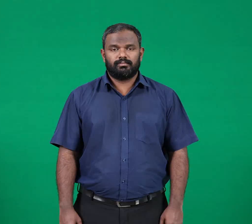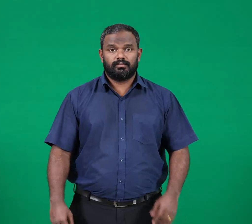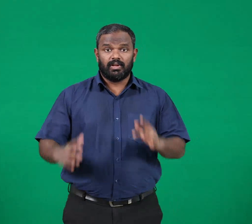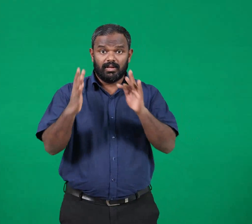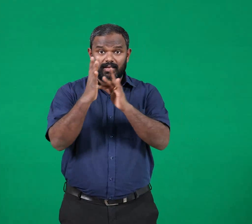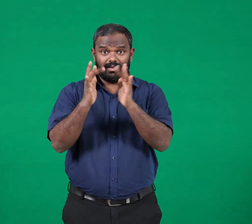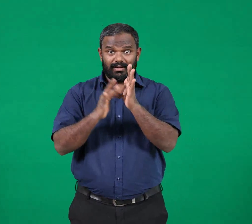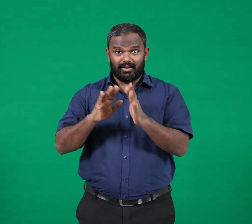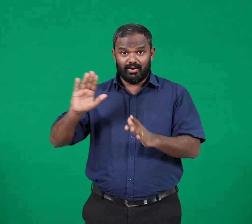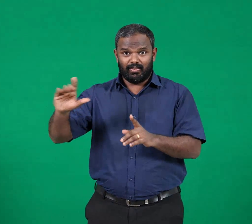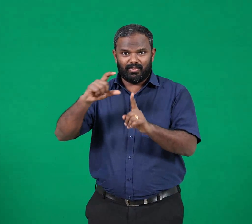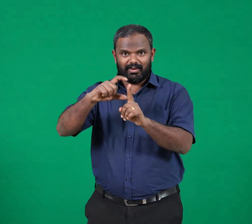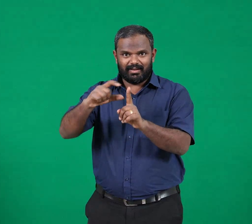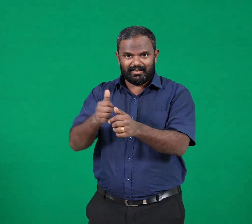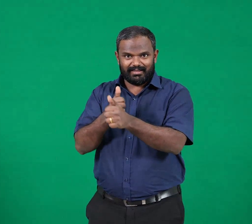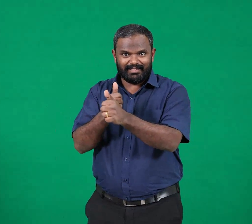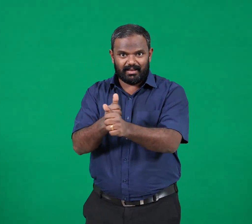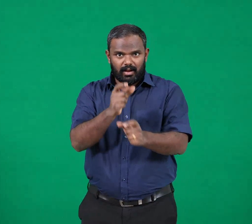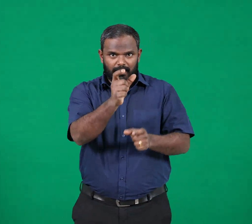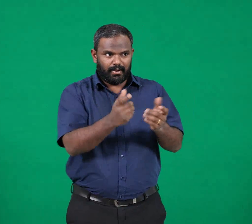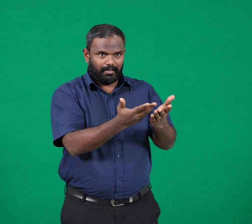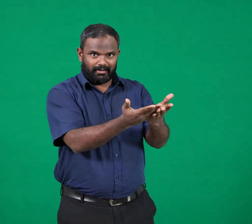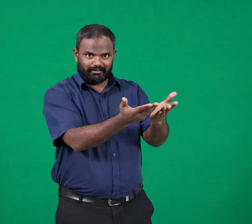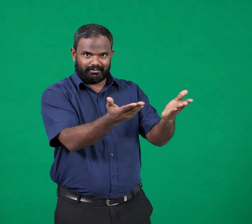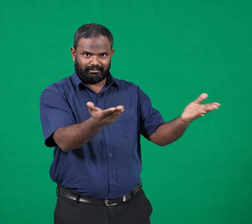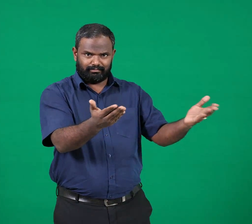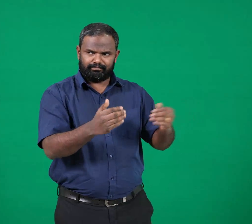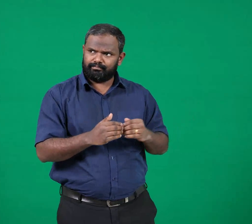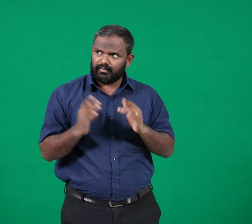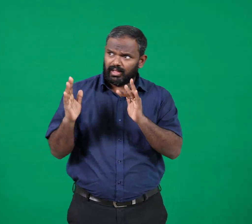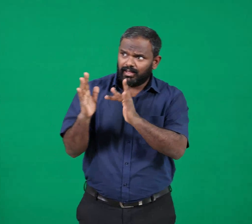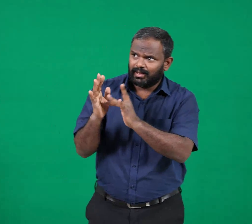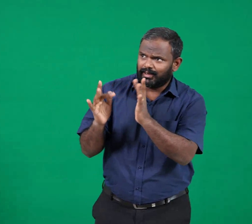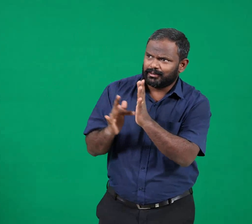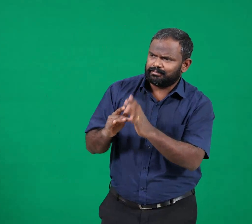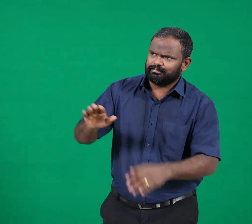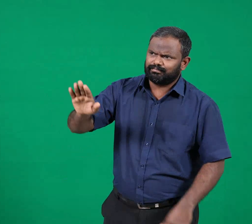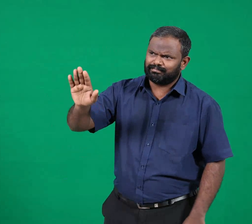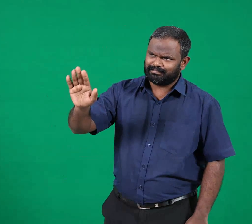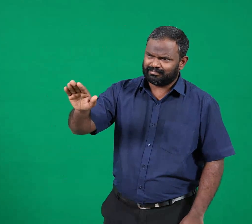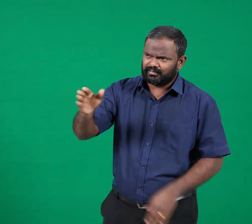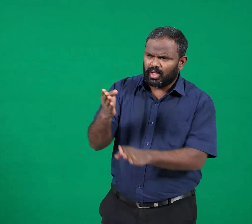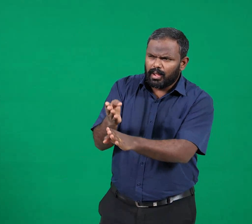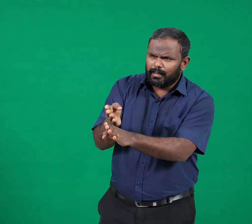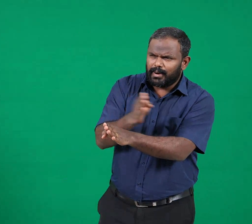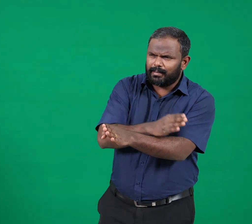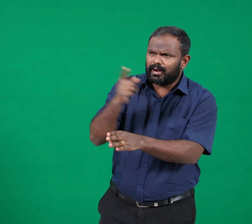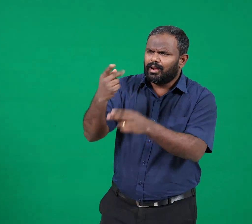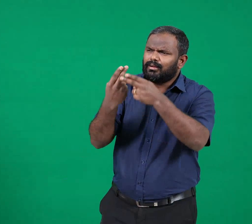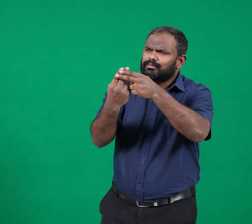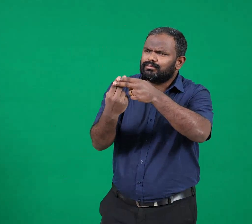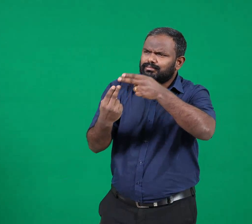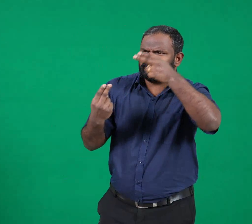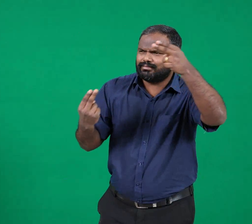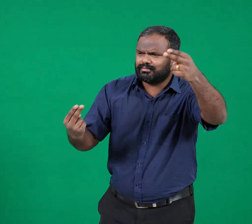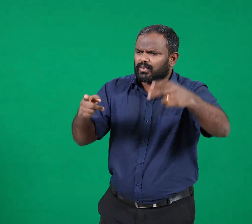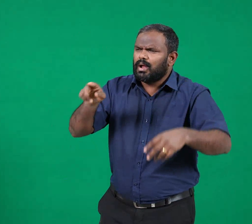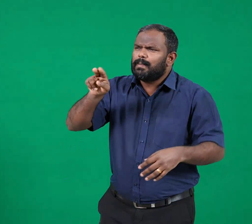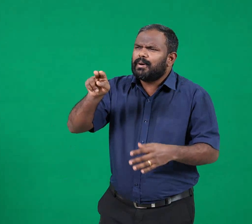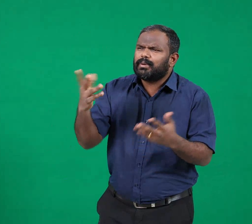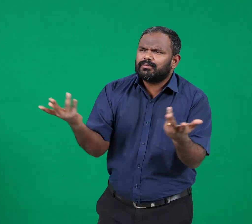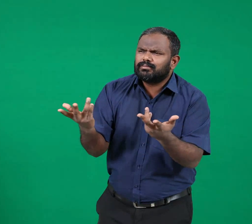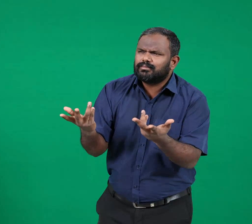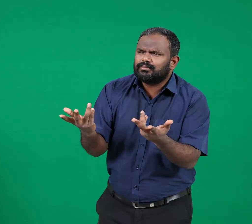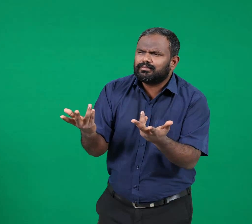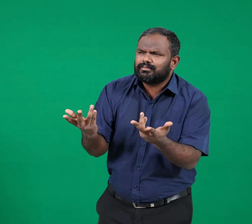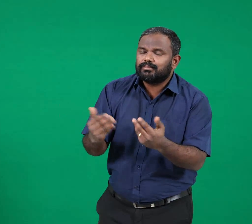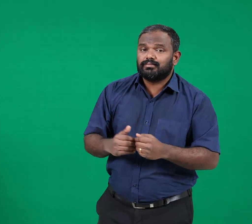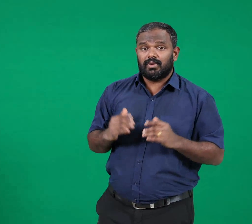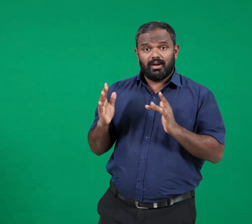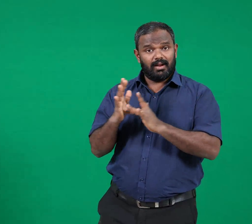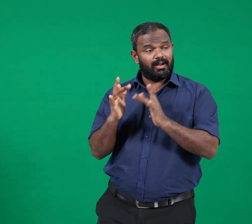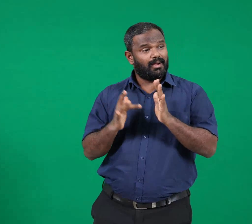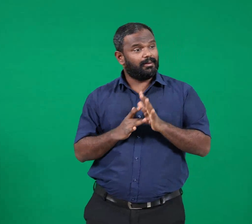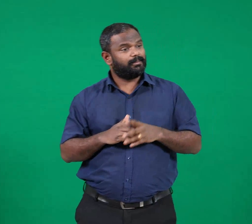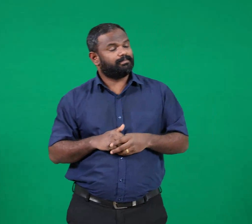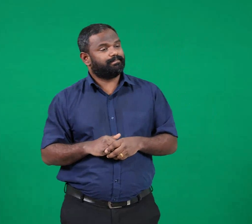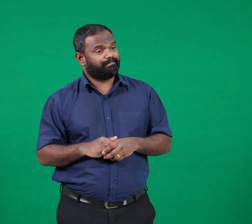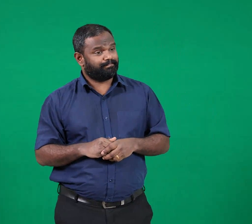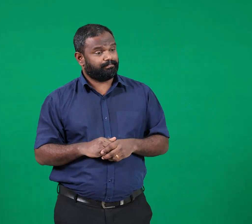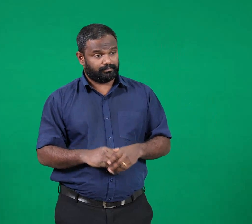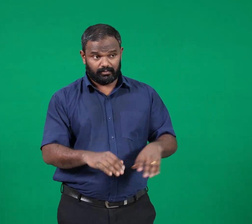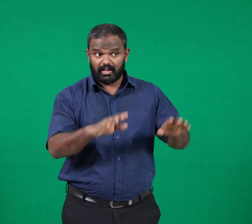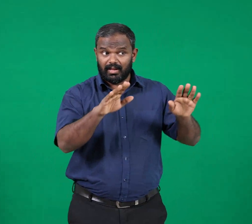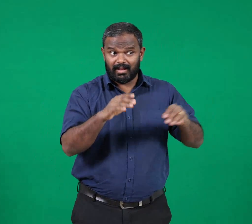Then His disciples asked Him what this parable meant.